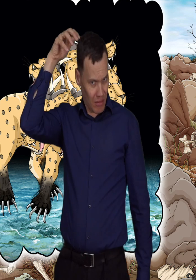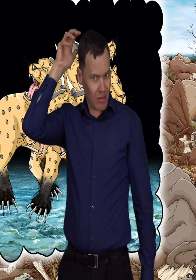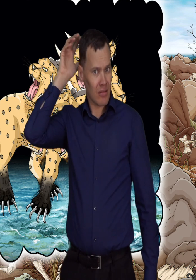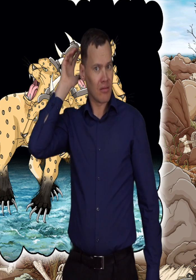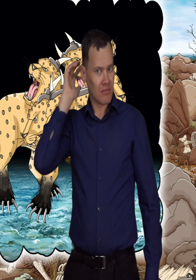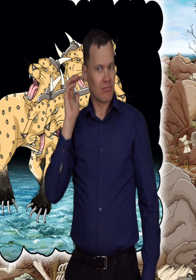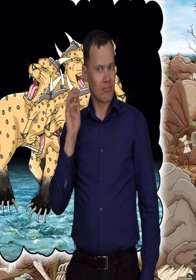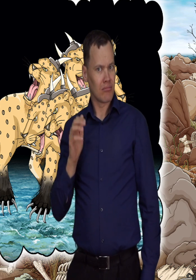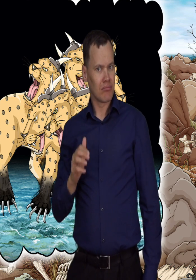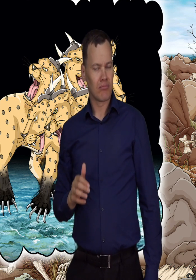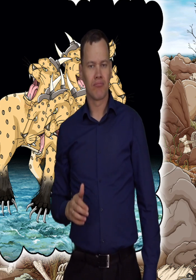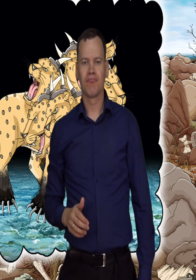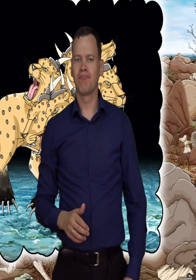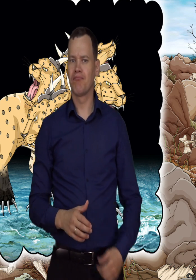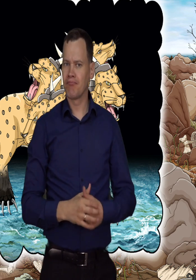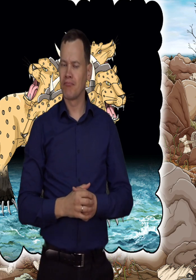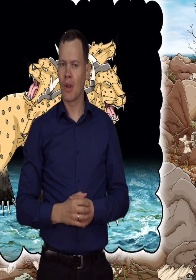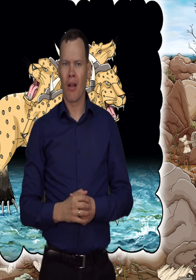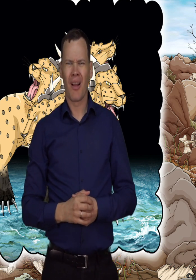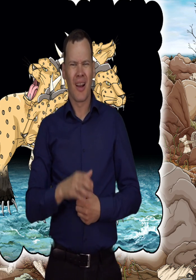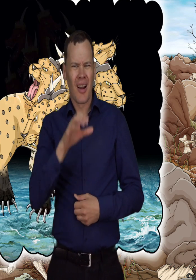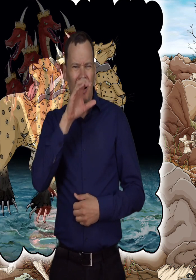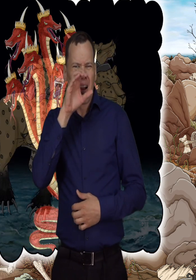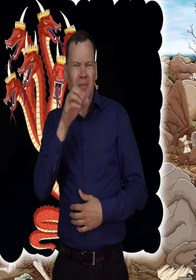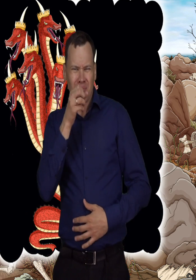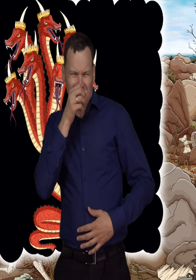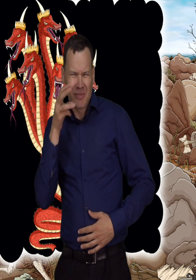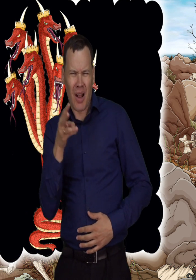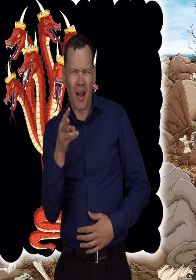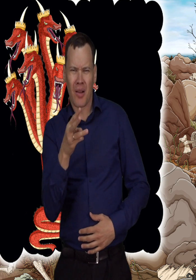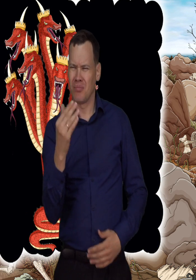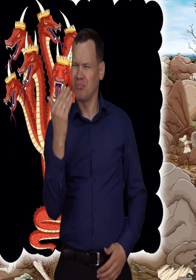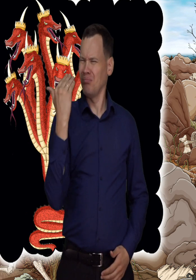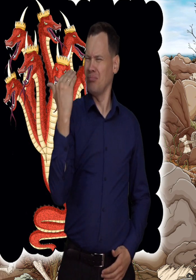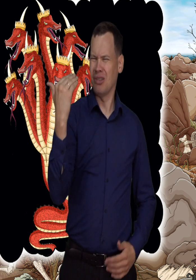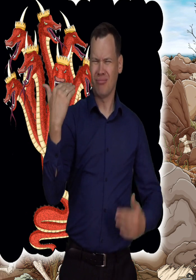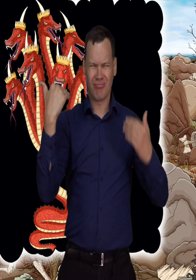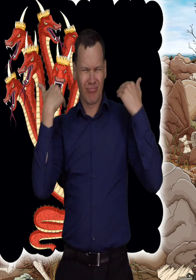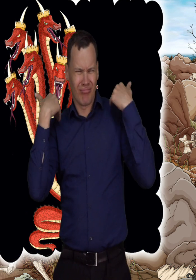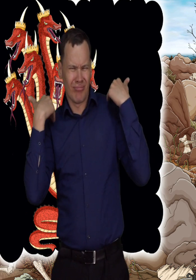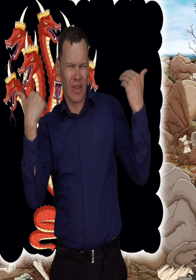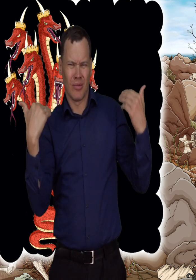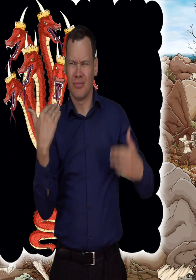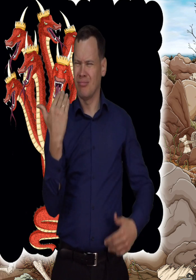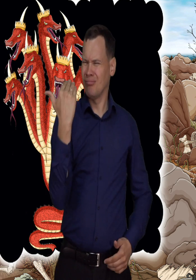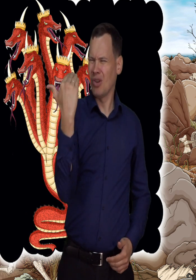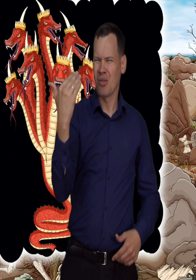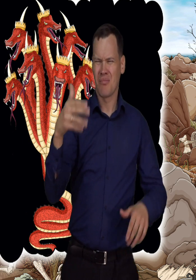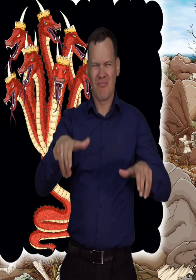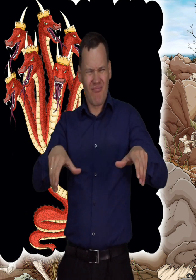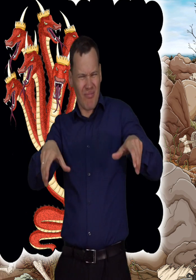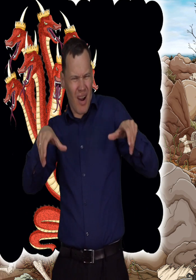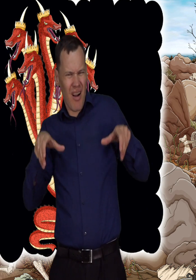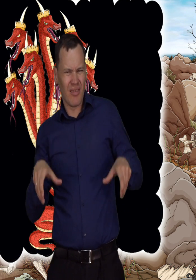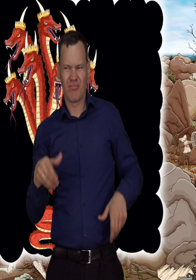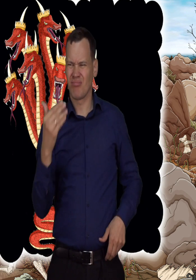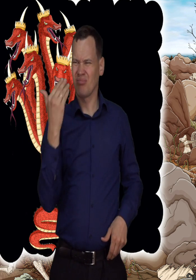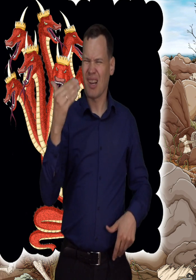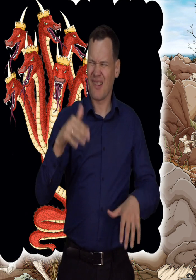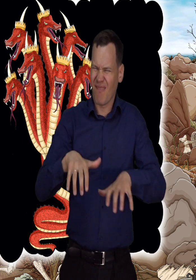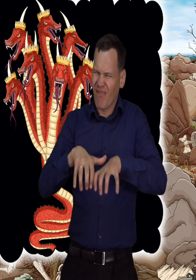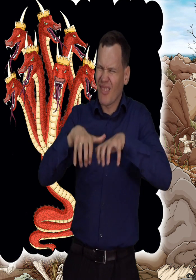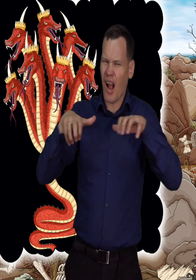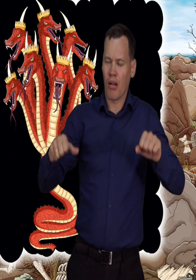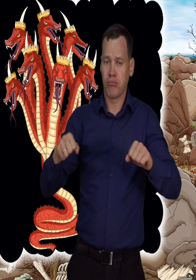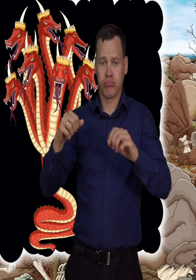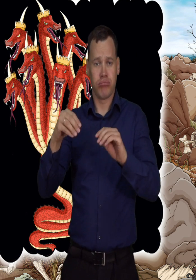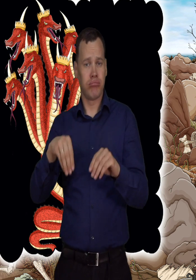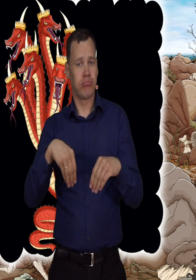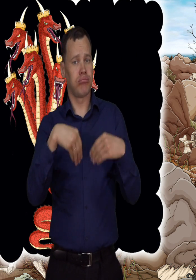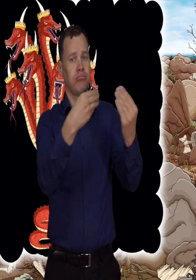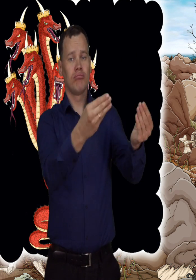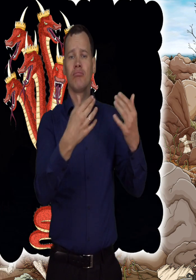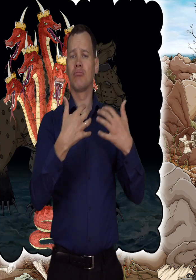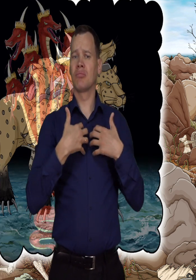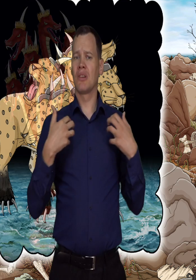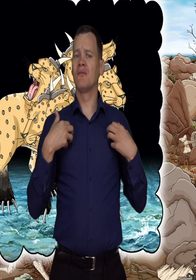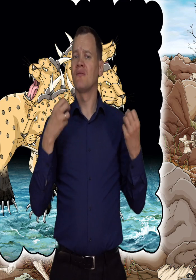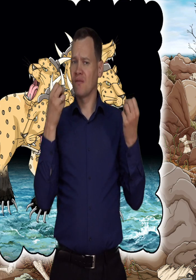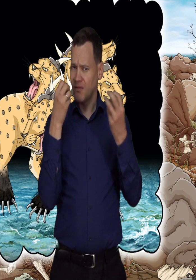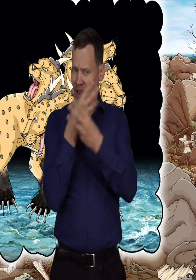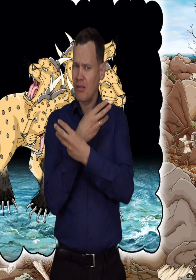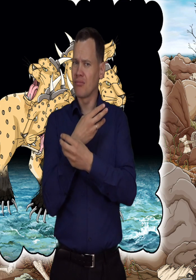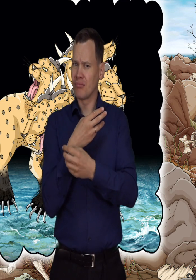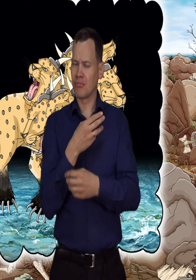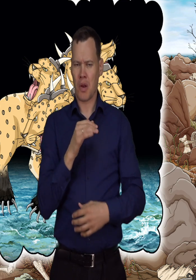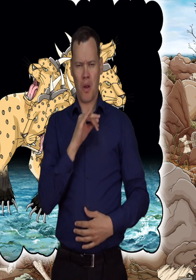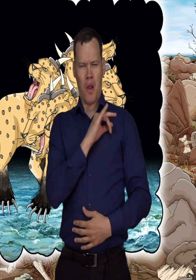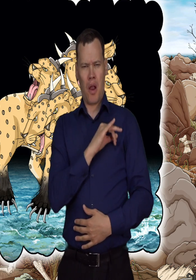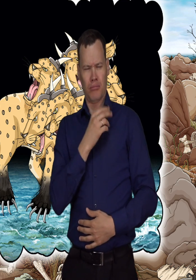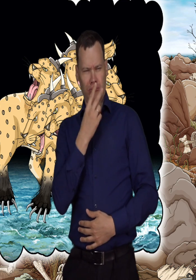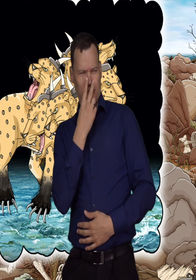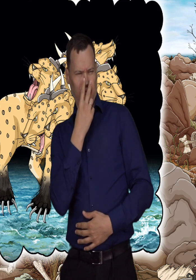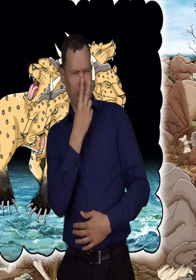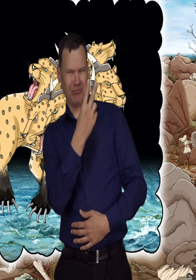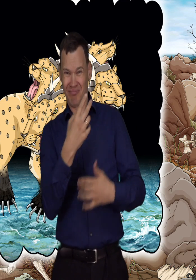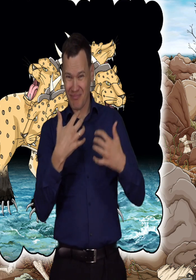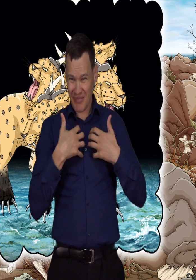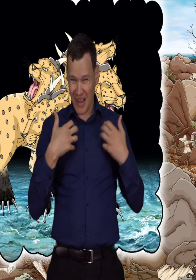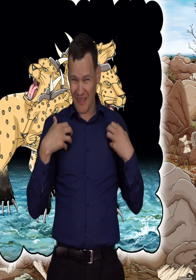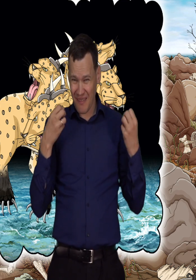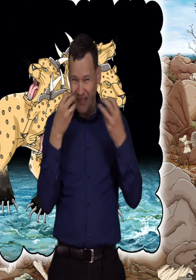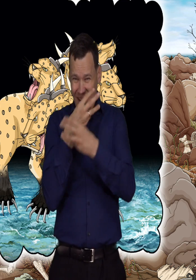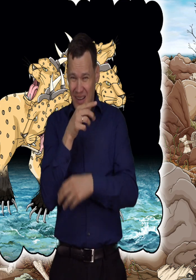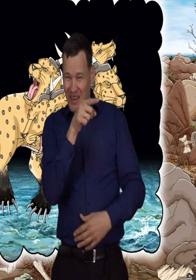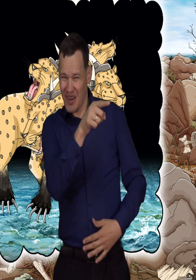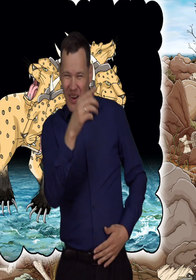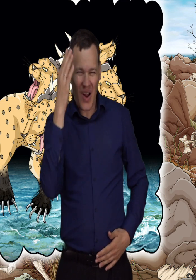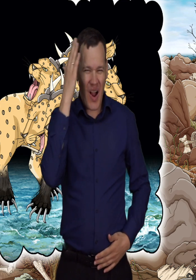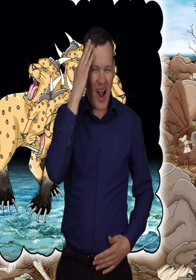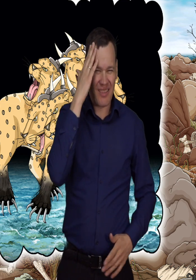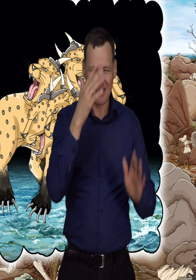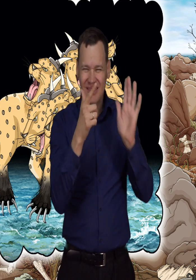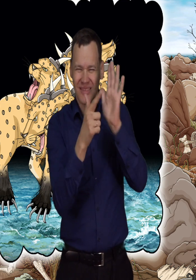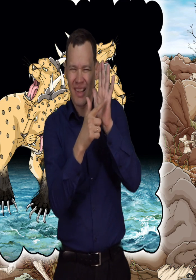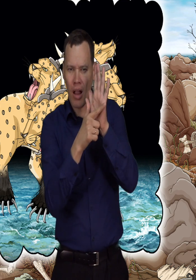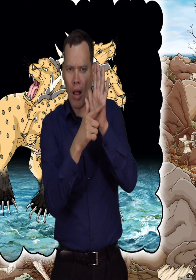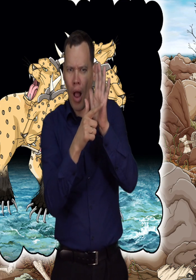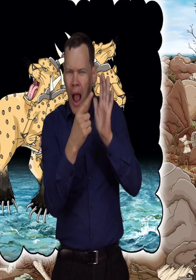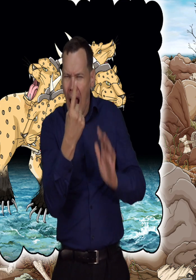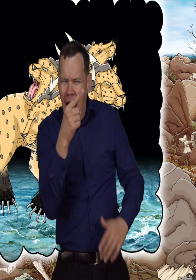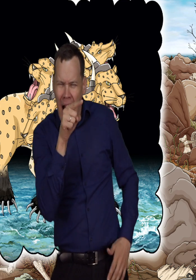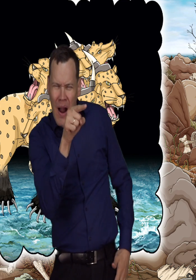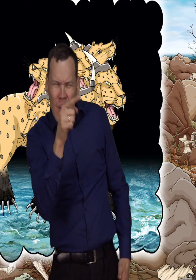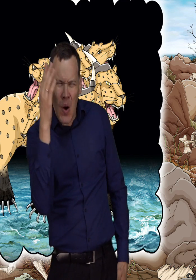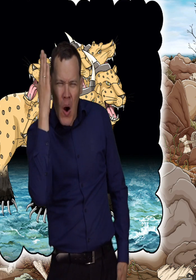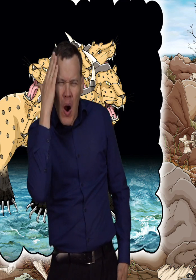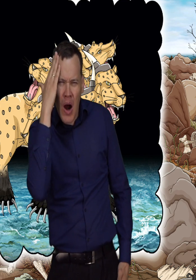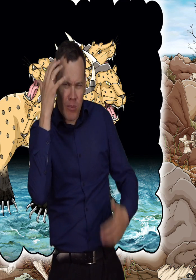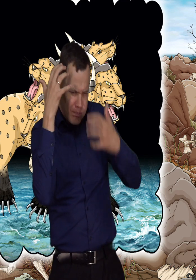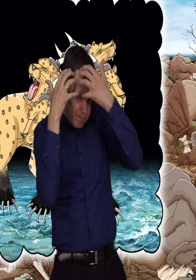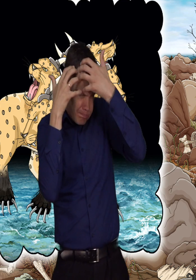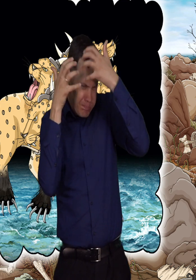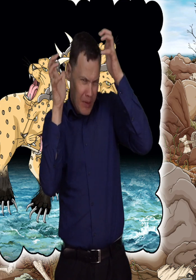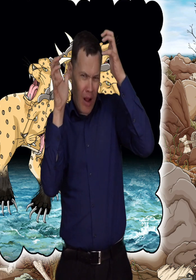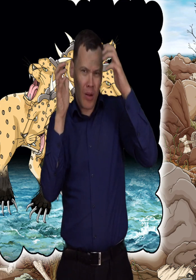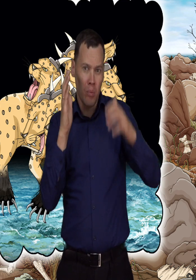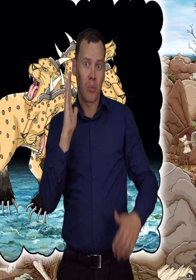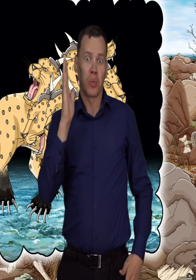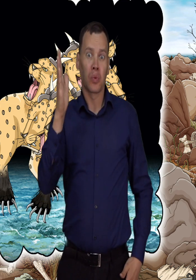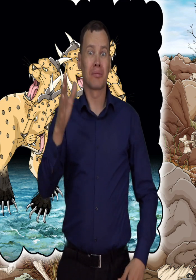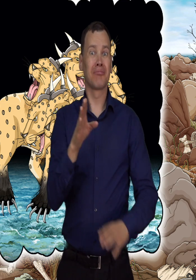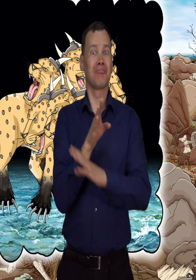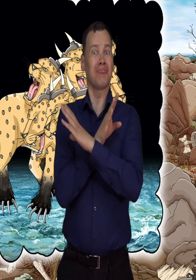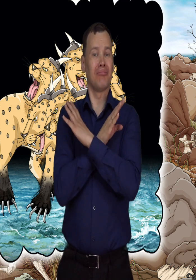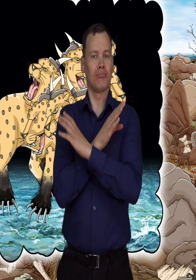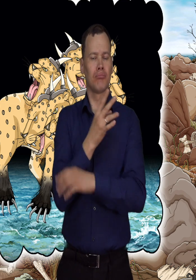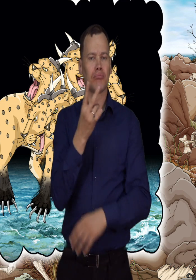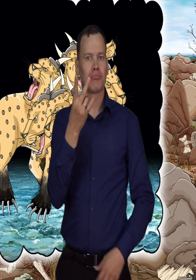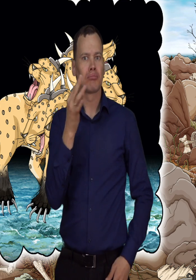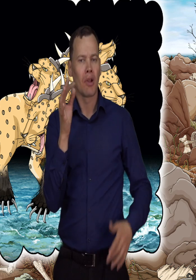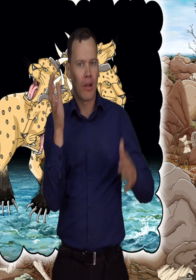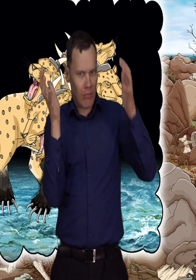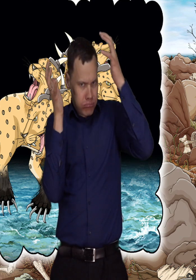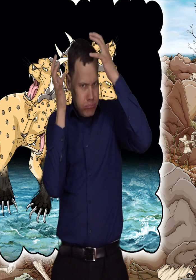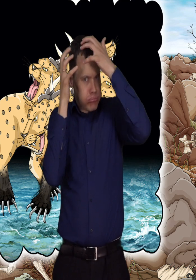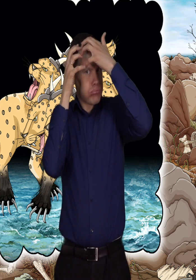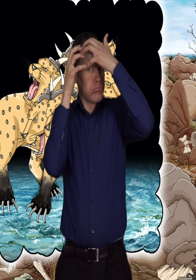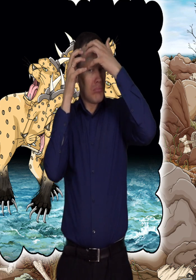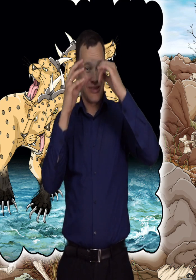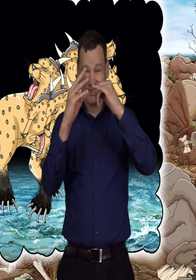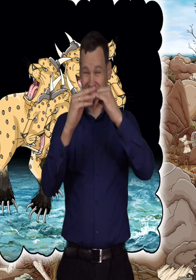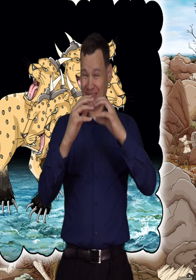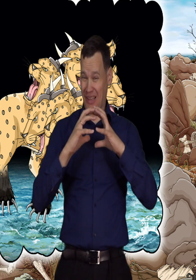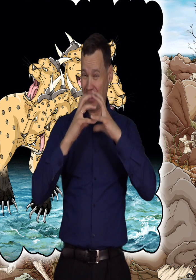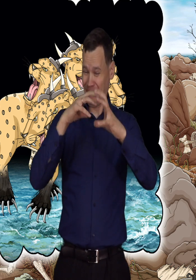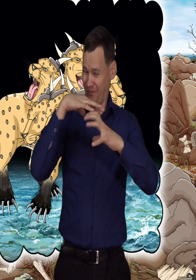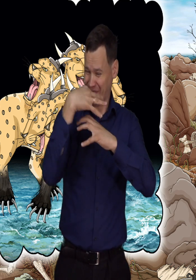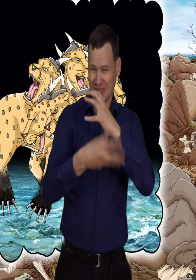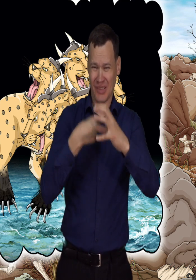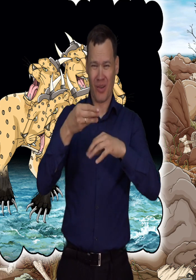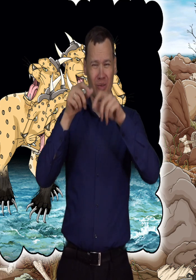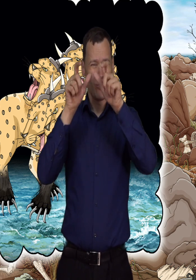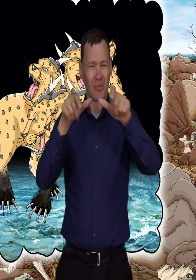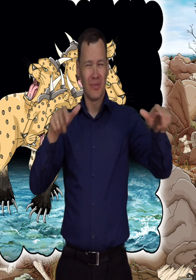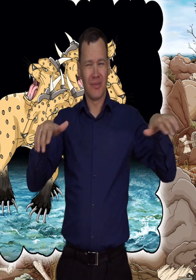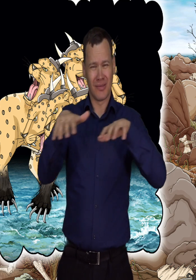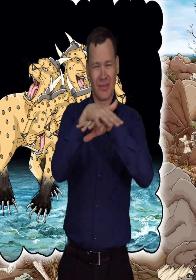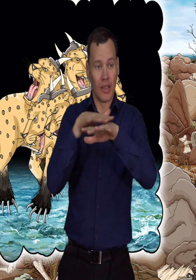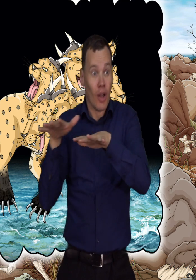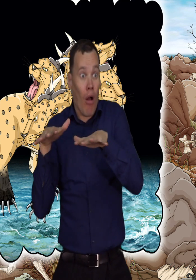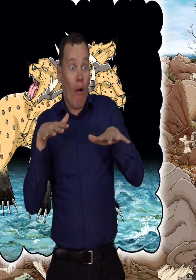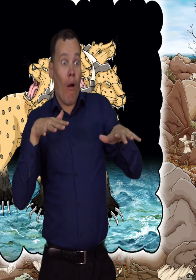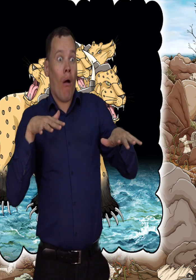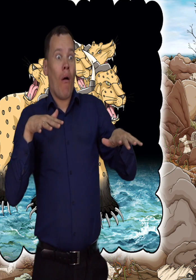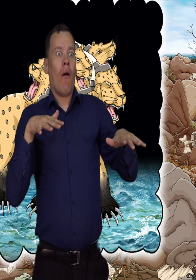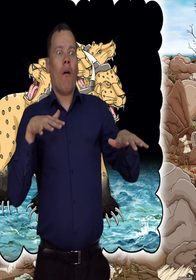And the dragon gave the beast his power and his throne and great authority. One of the heads of the beast appeared to be mortally wounded.